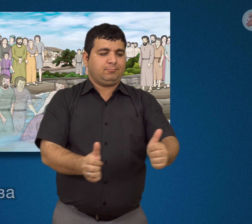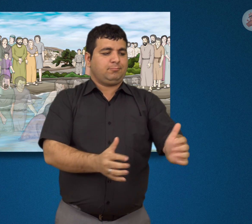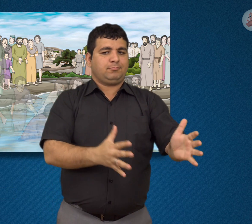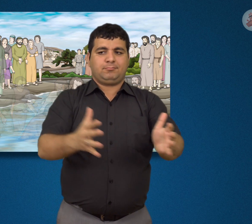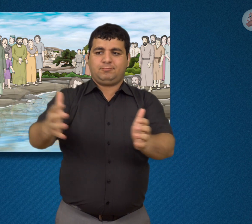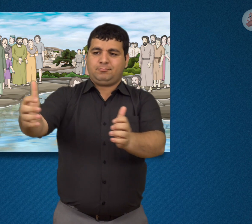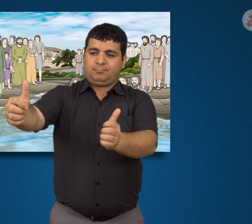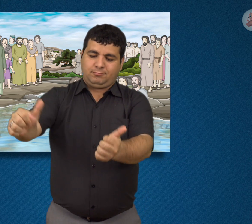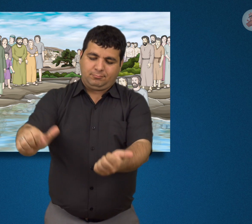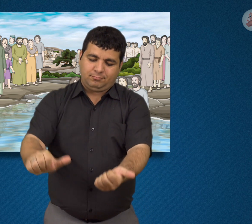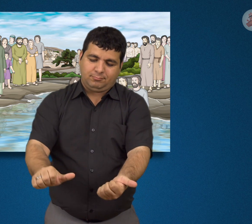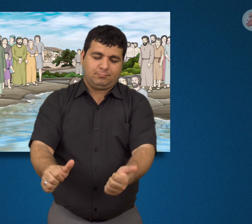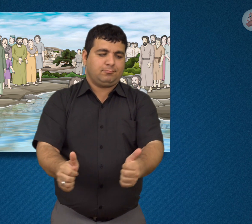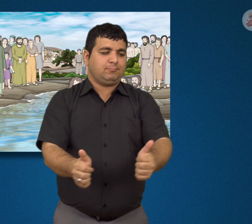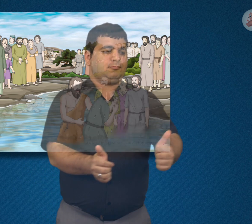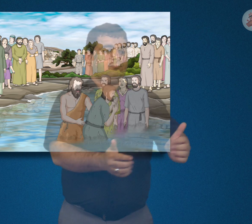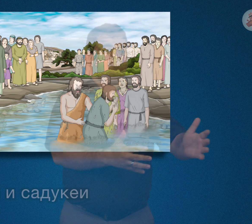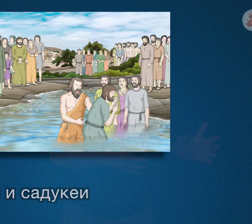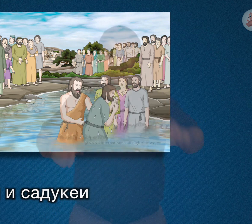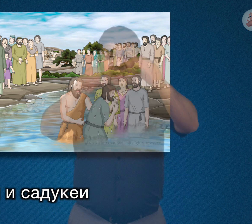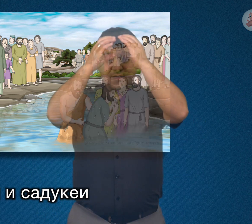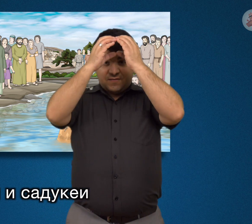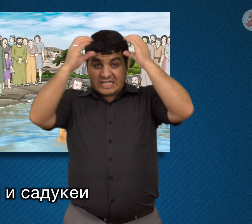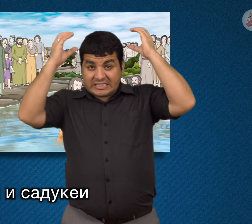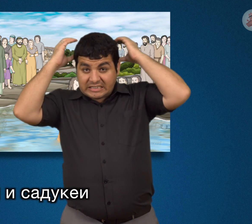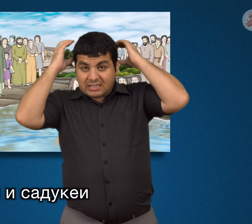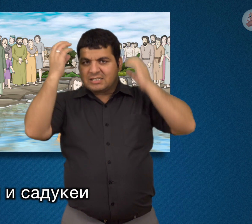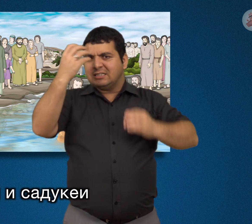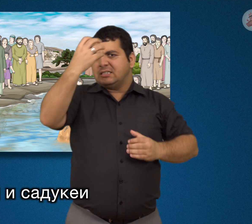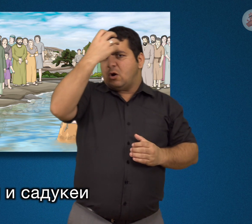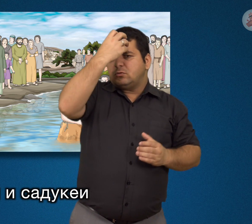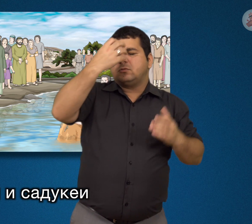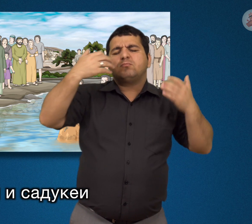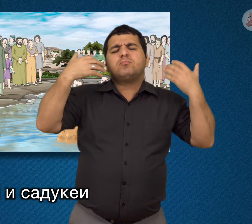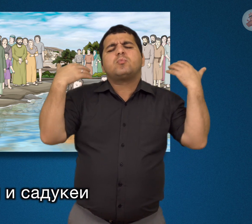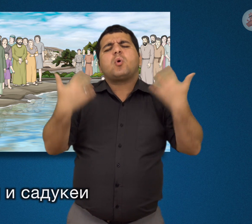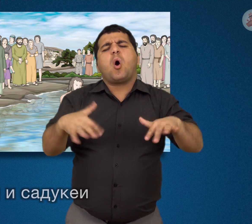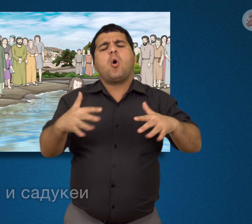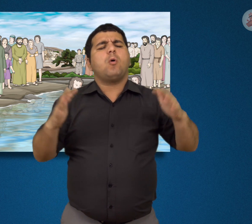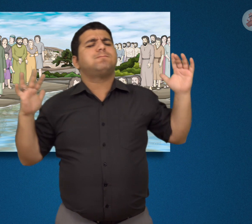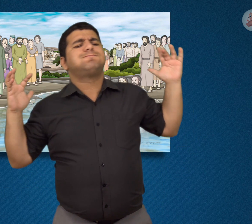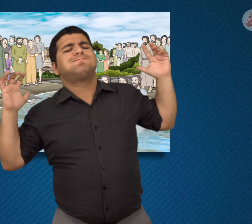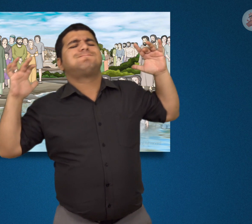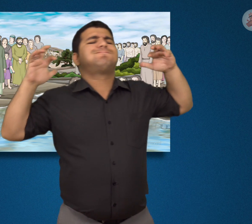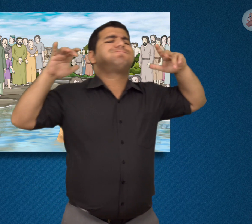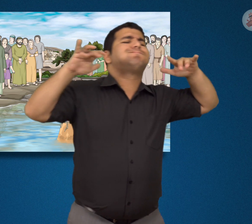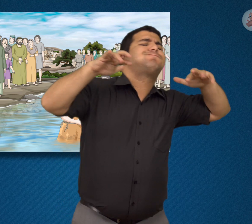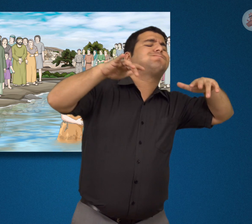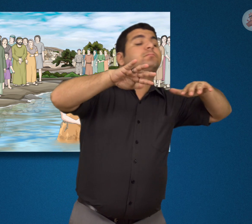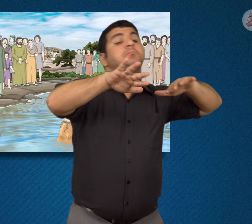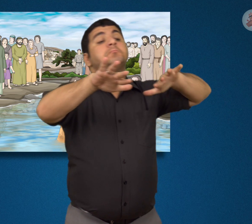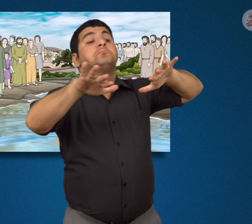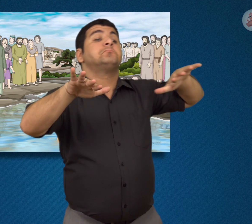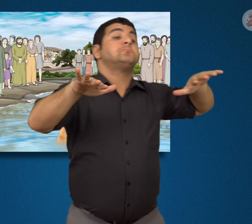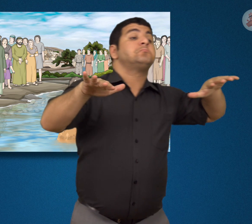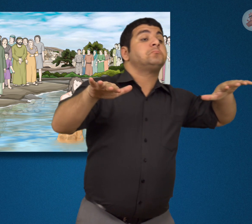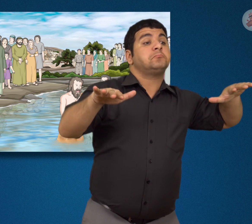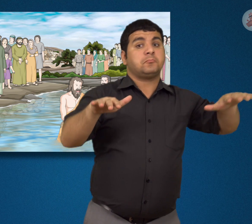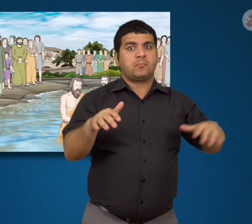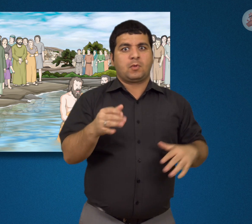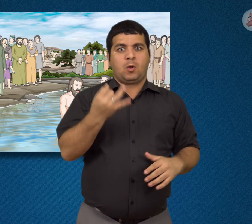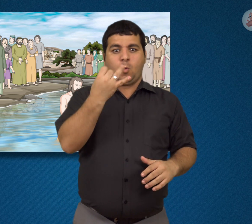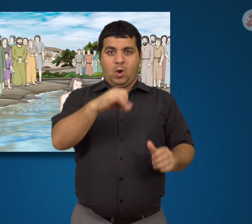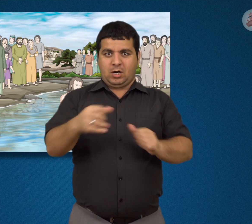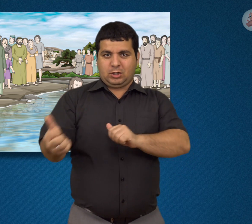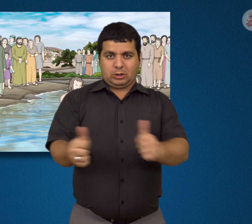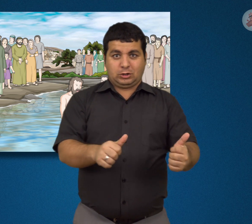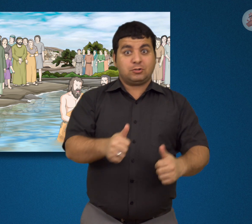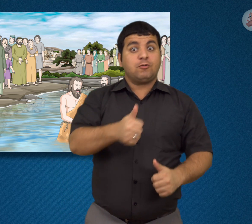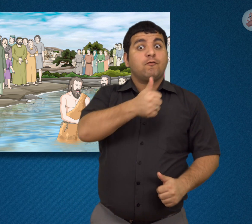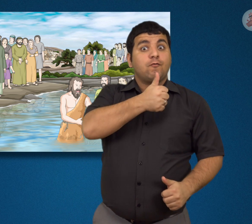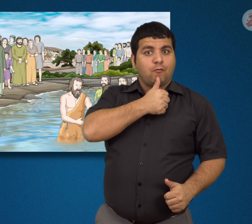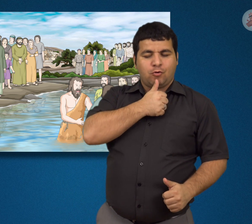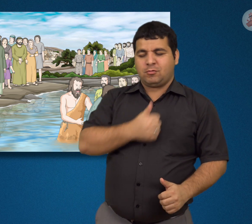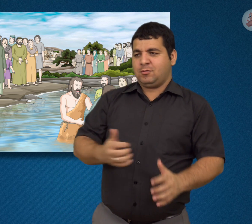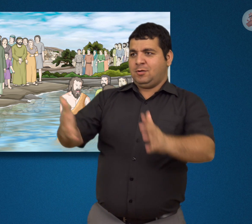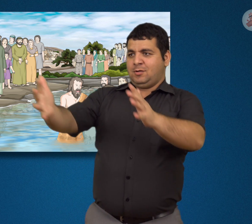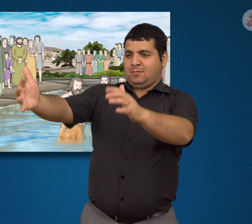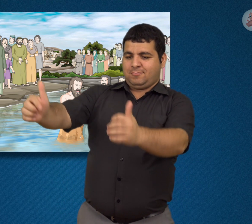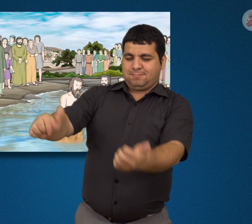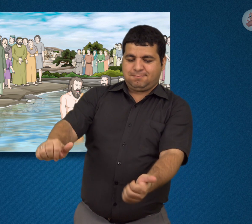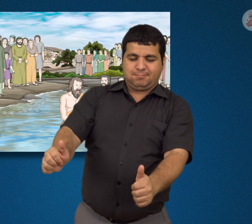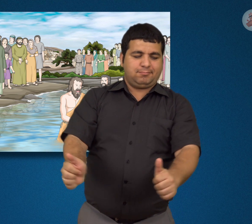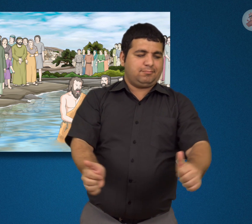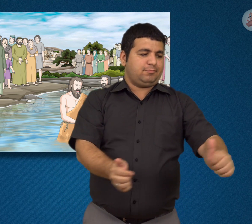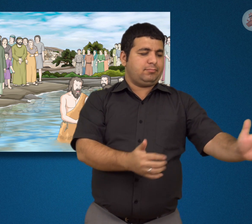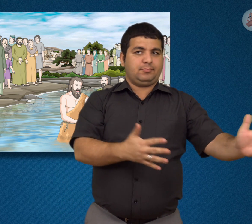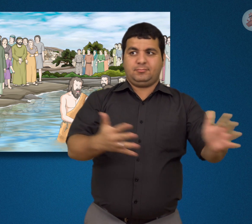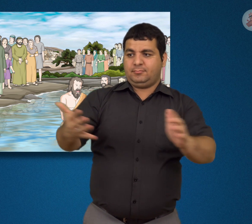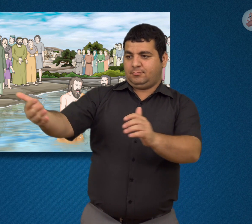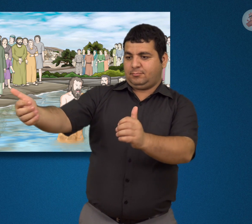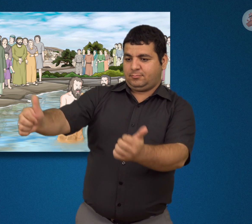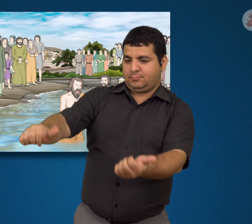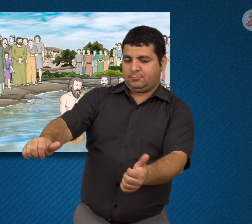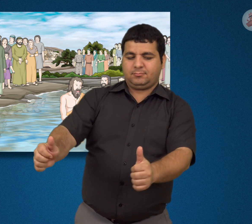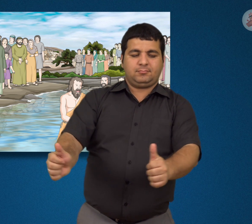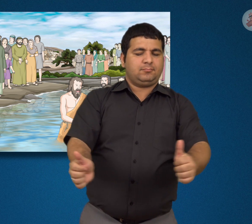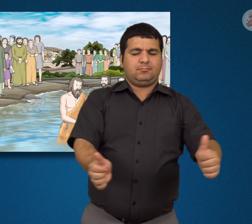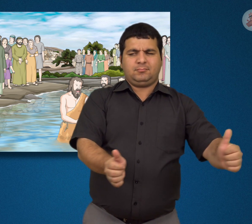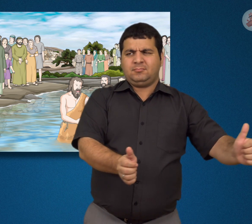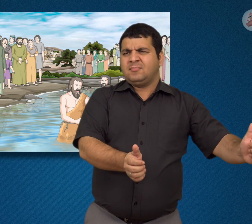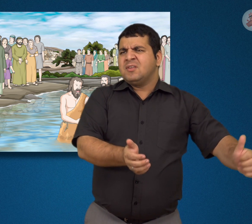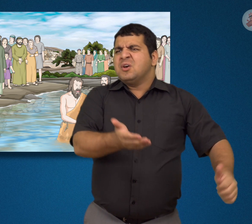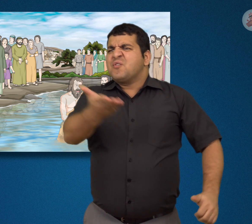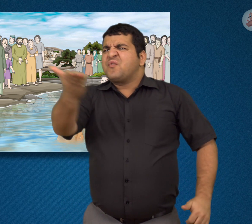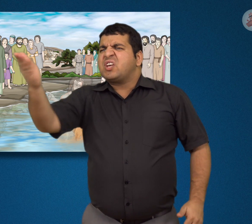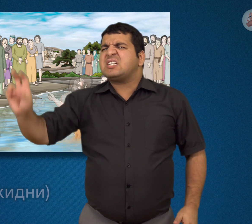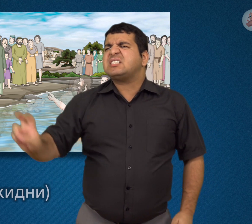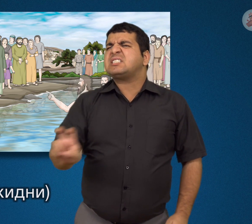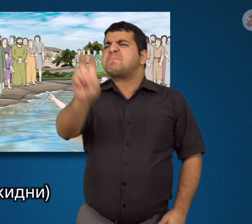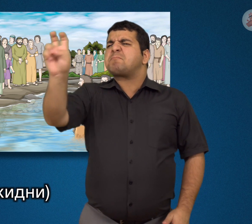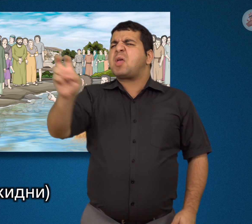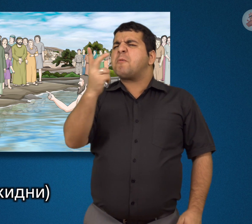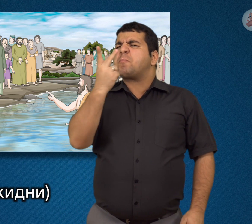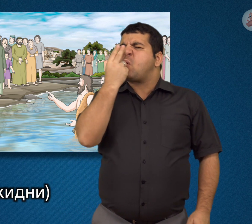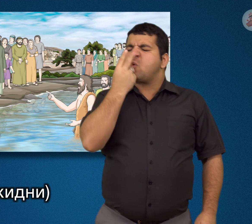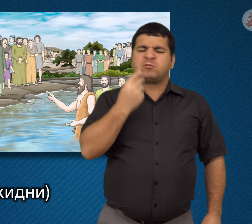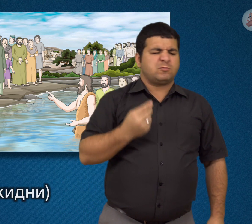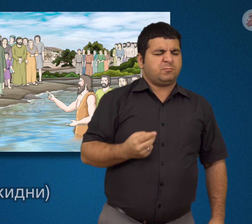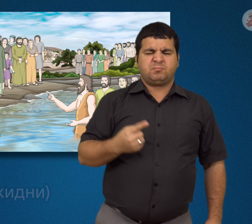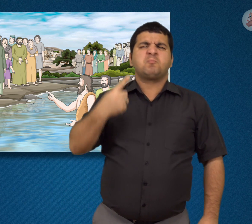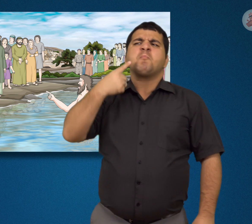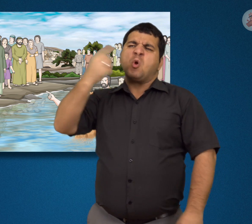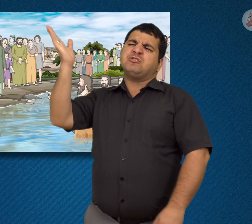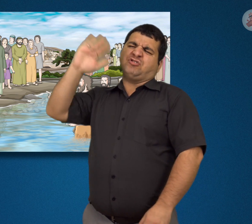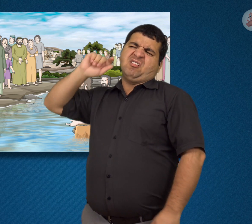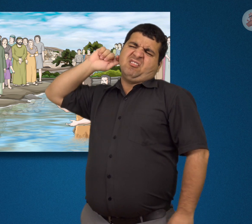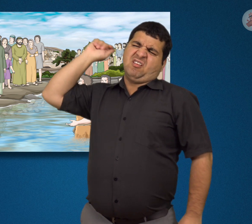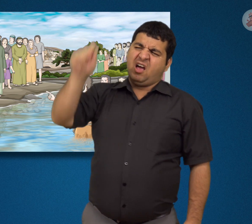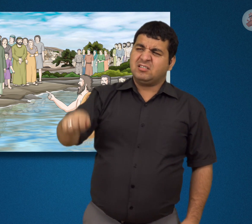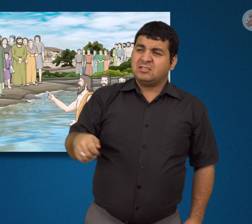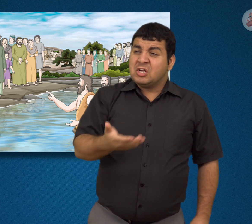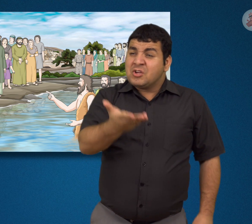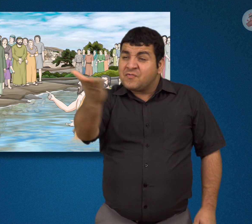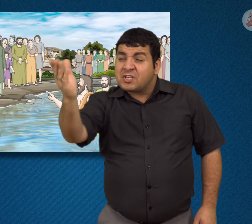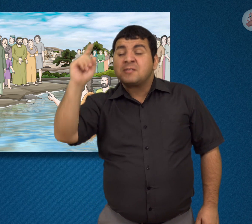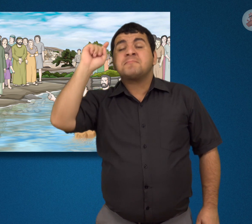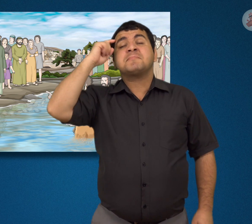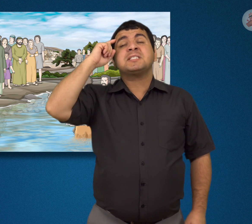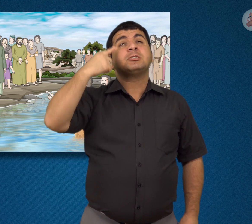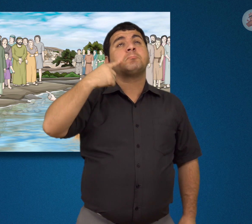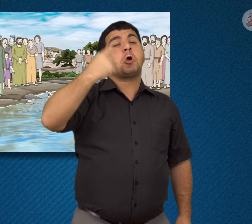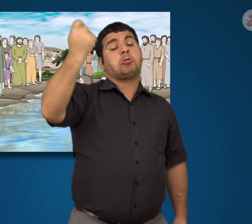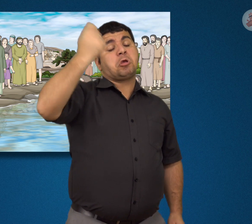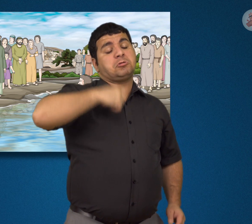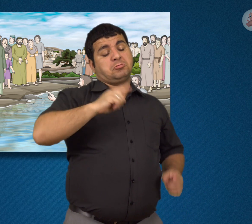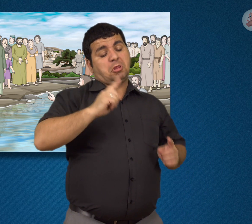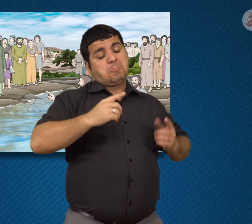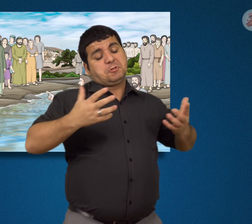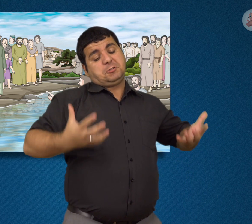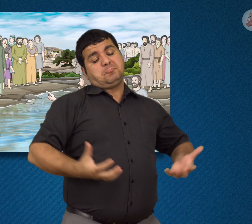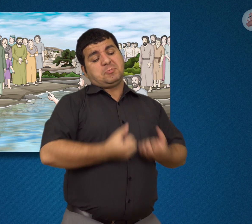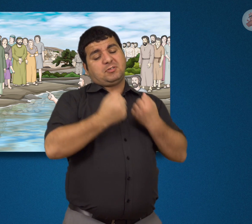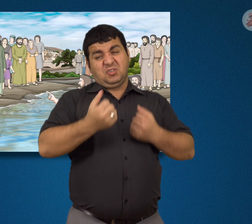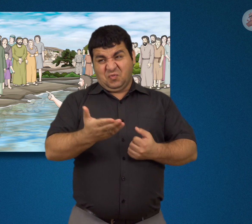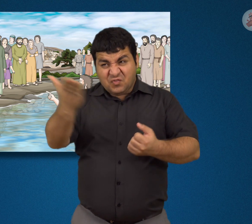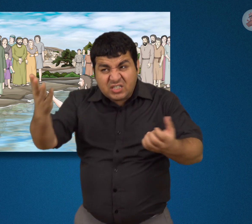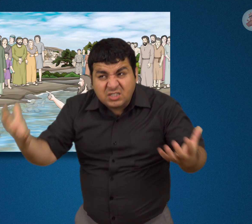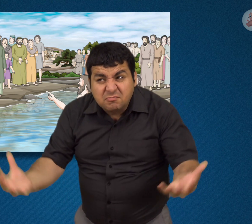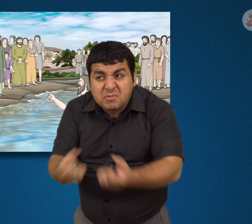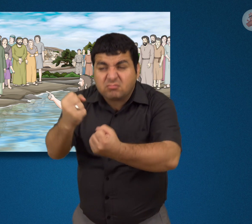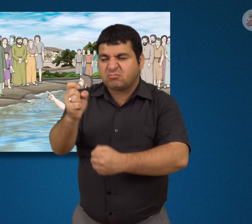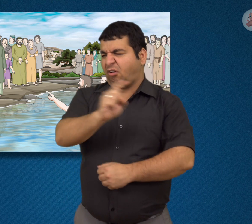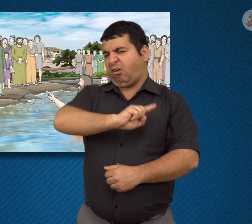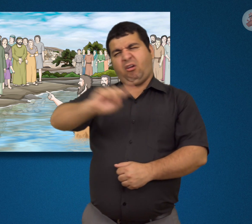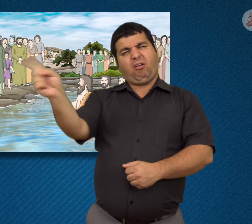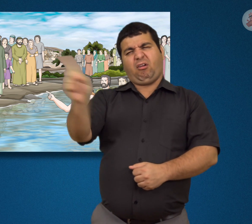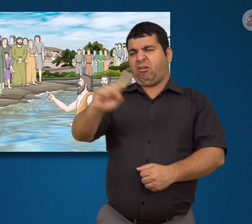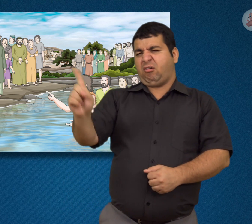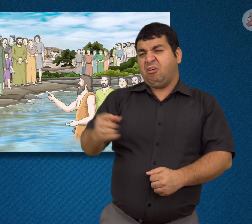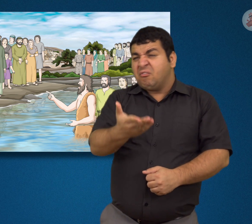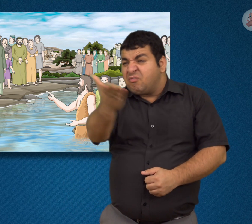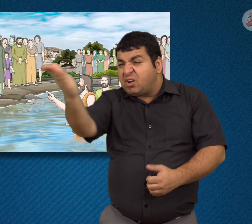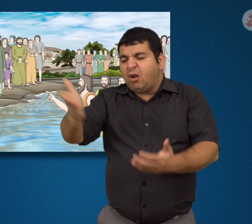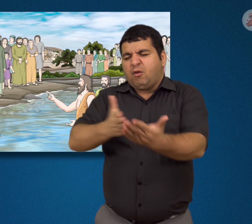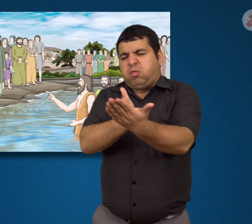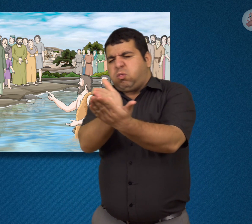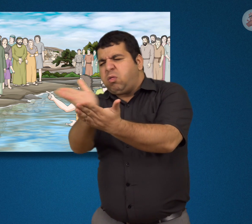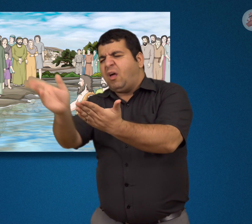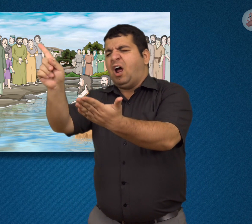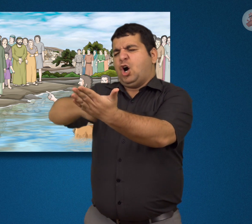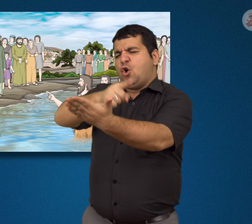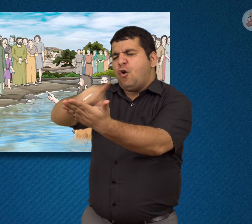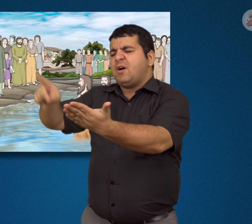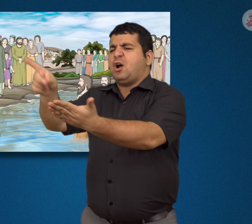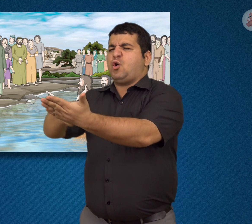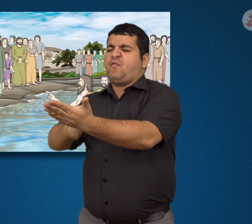But when John saw many of the Pharisees and Sadducees coming to his place of baptism, he said to them, “You brood of vipers, who warned you to flee from the coming wrath?